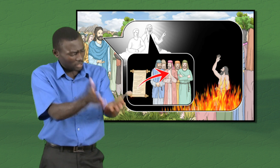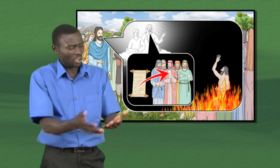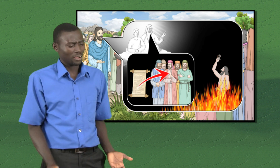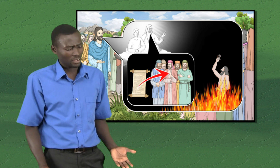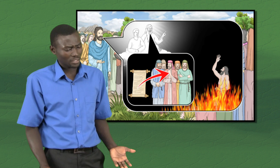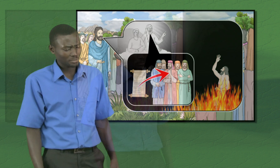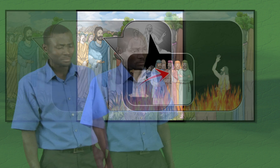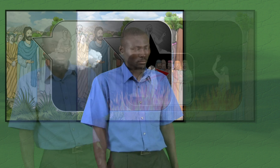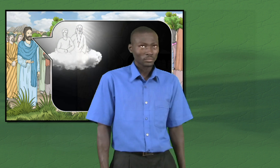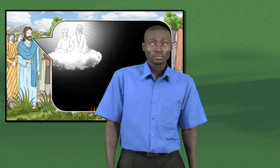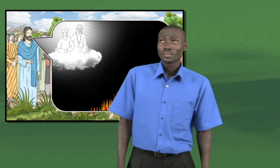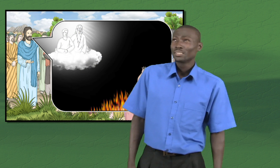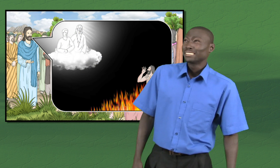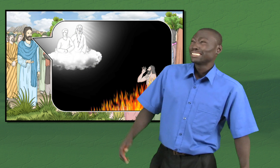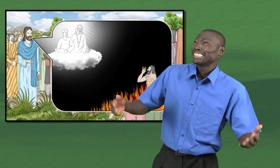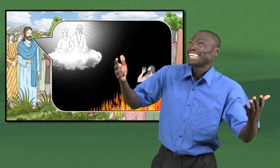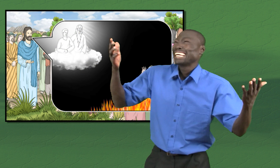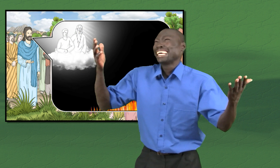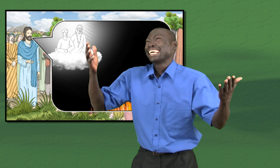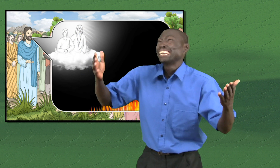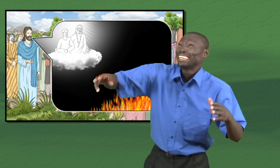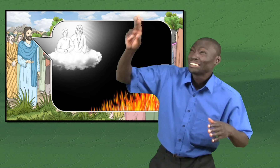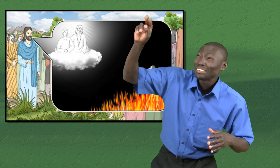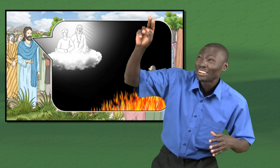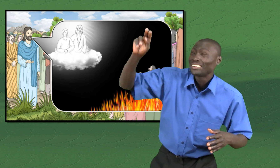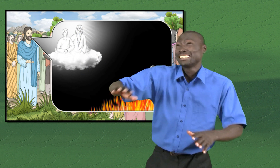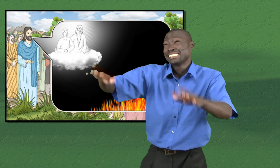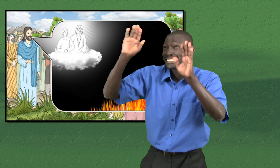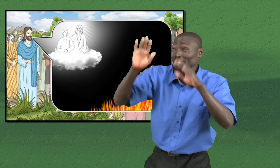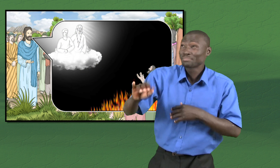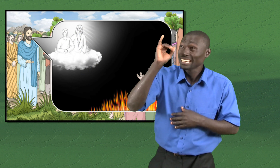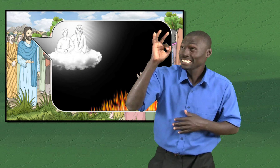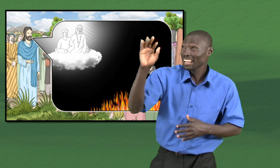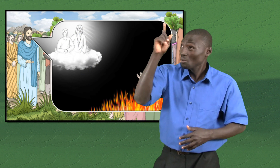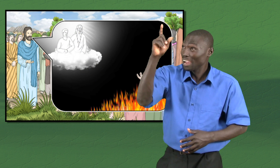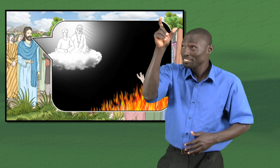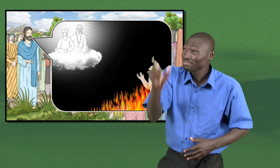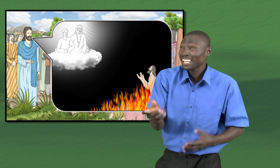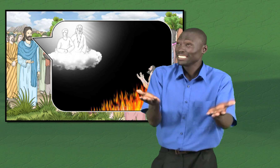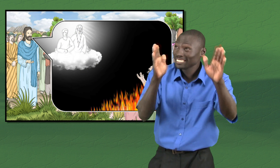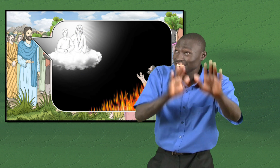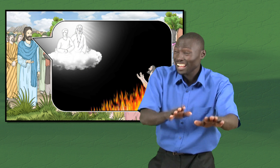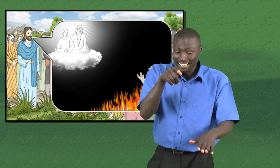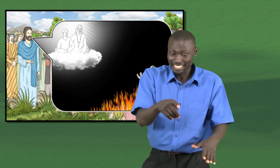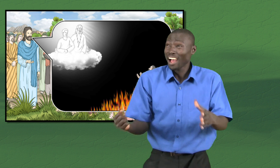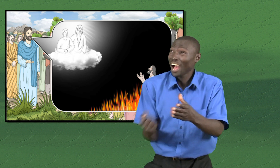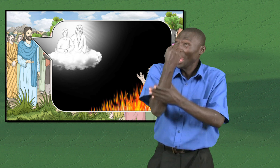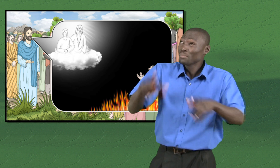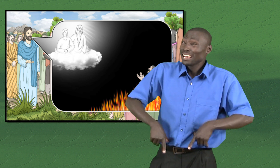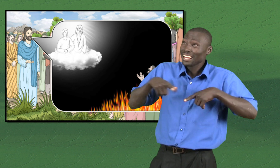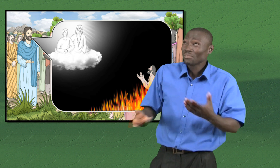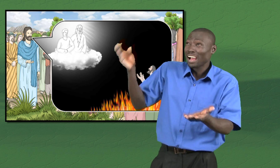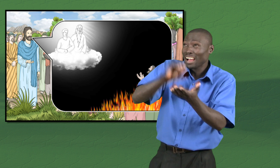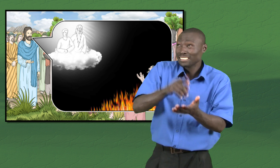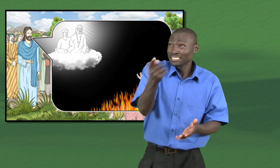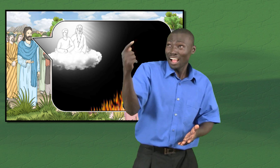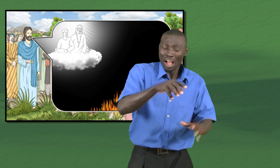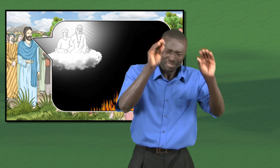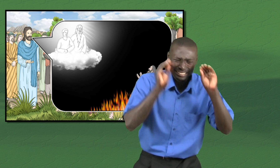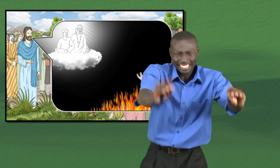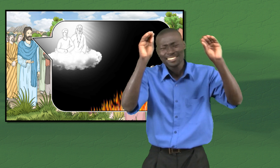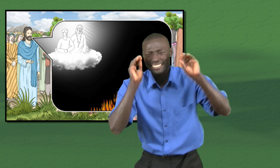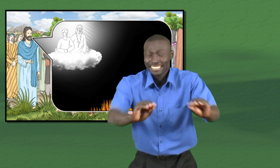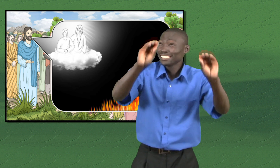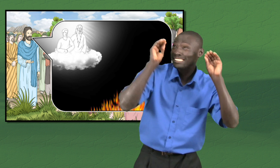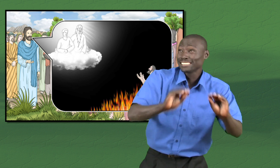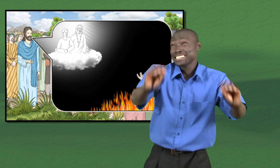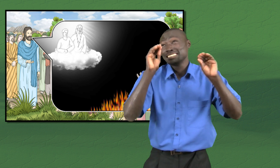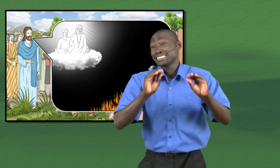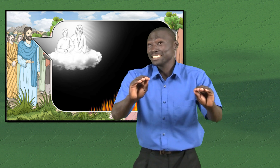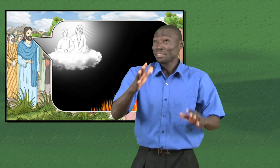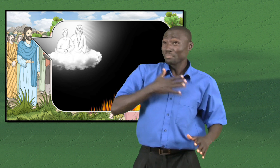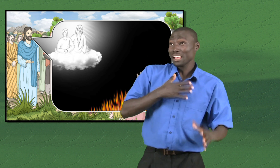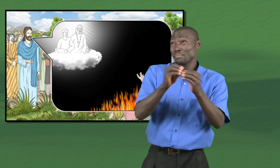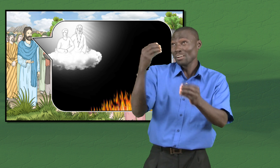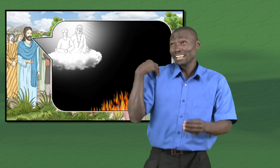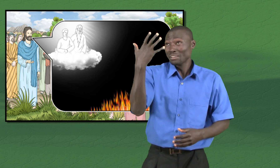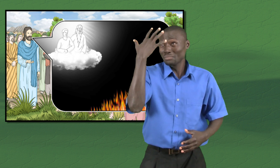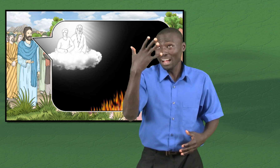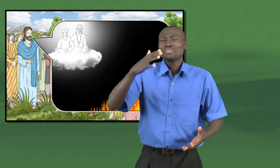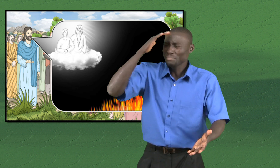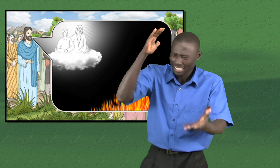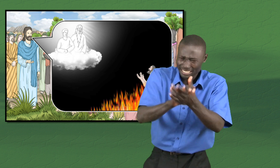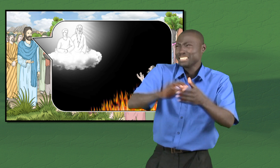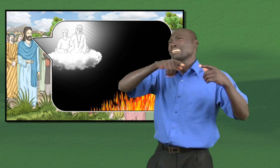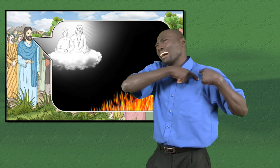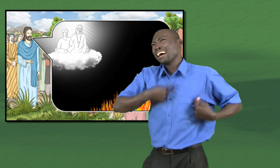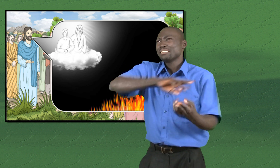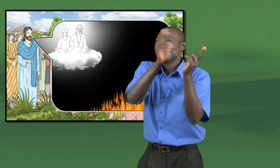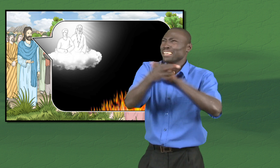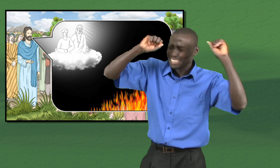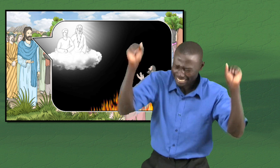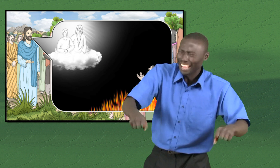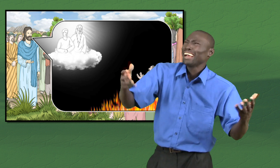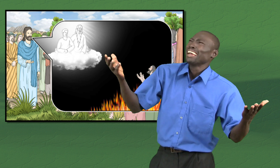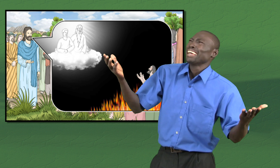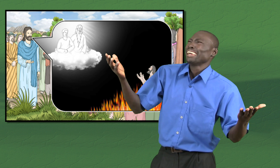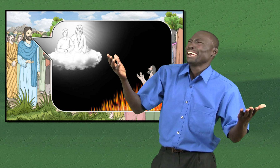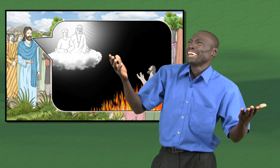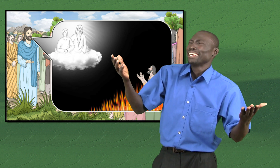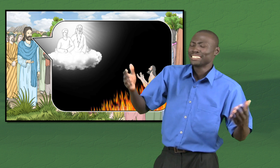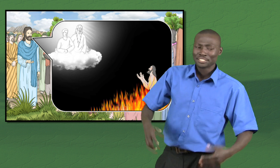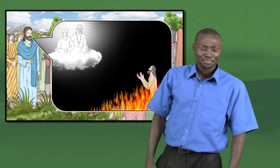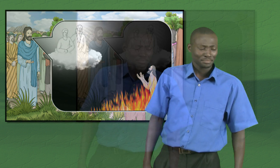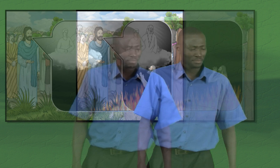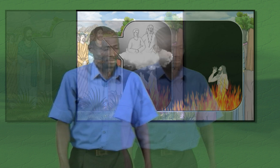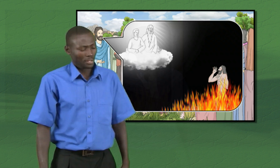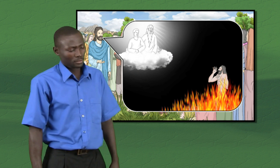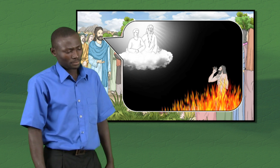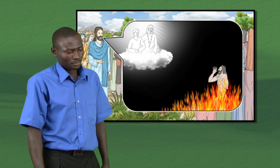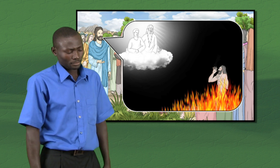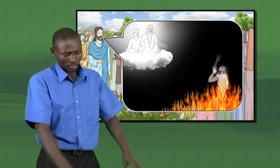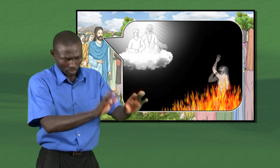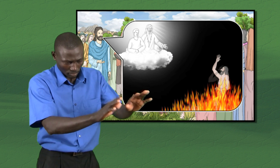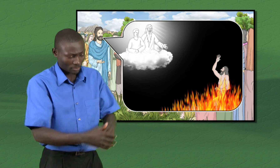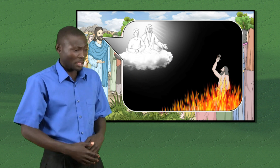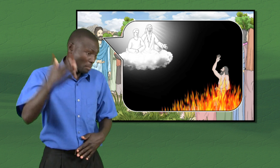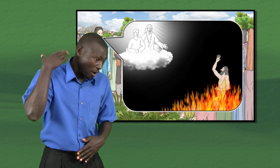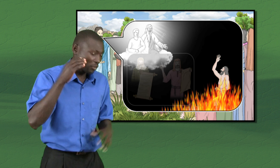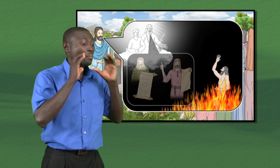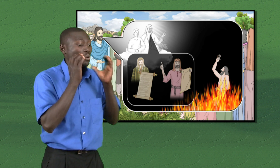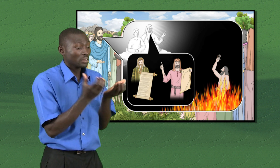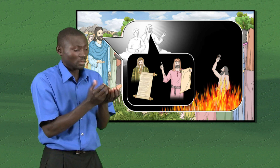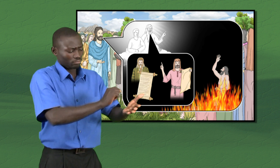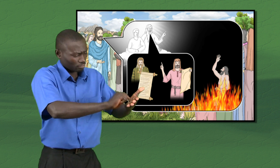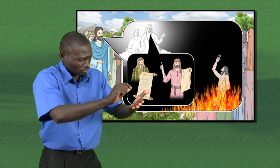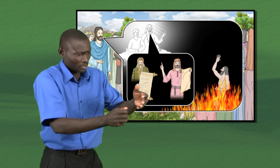‘No, father Abraham,’ he said, ‘but if someone is sent to them from the dead, they will repent.’